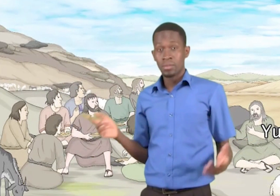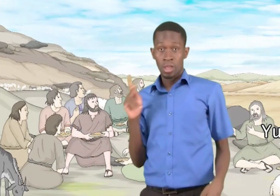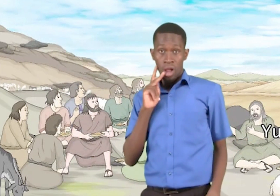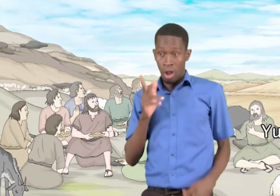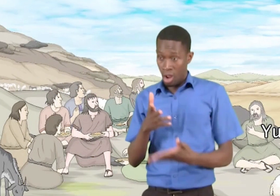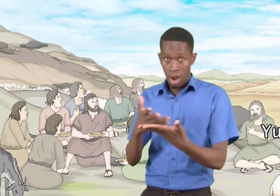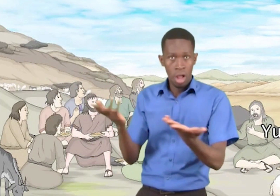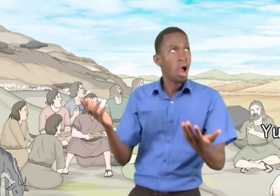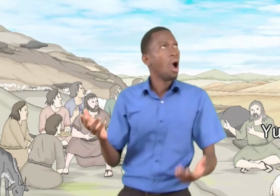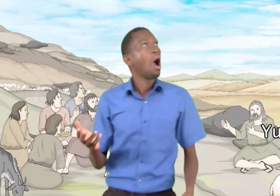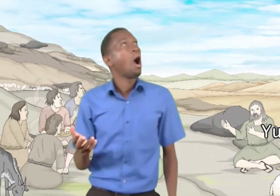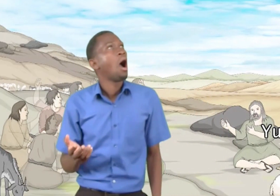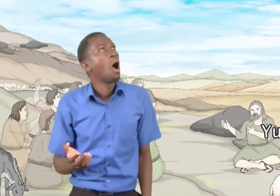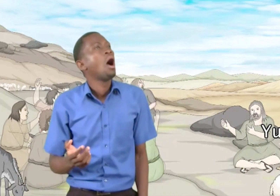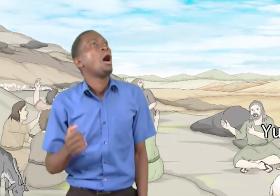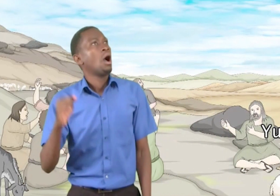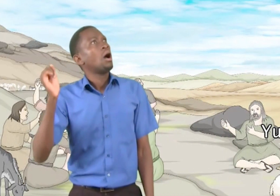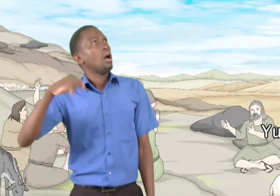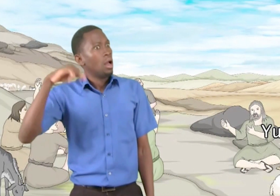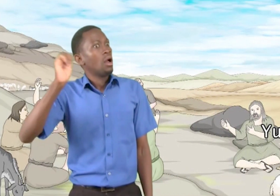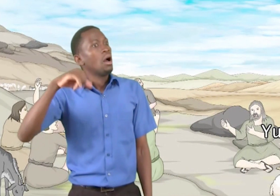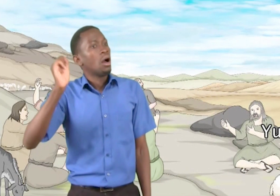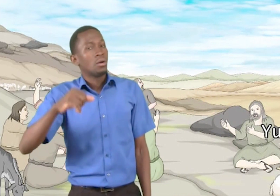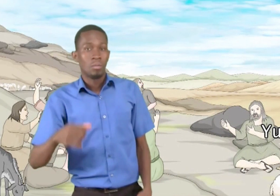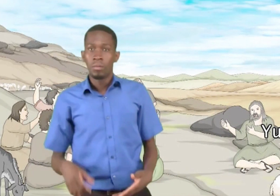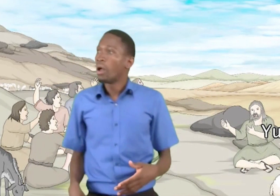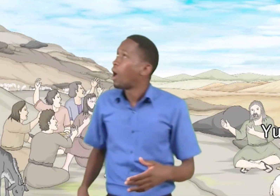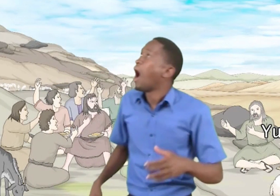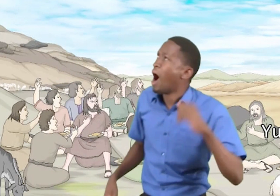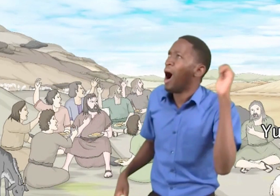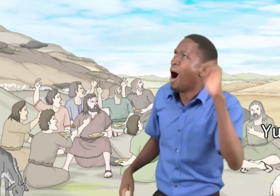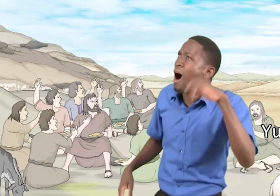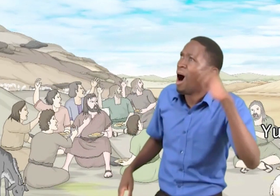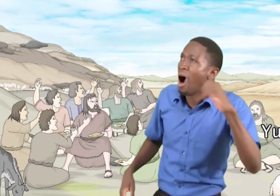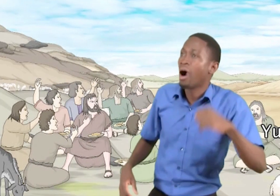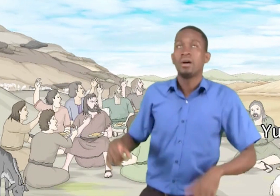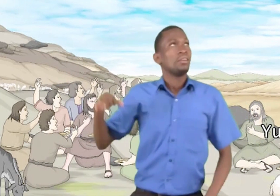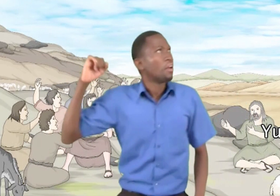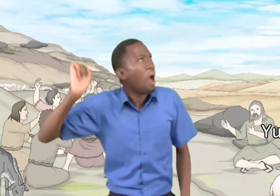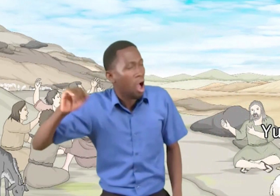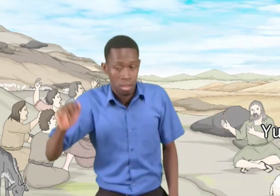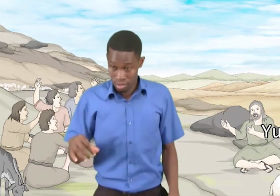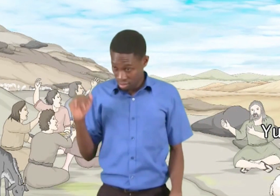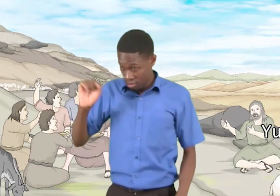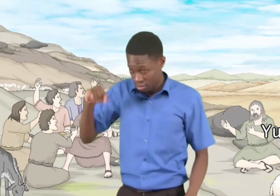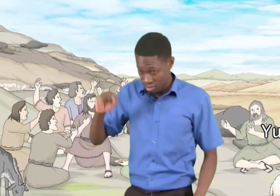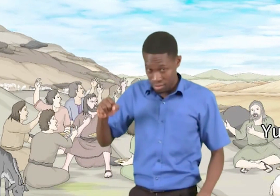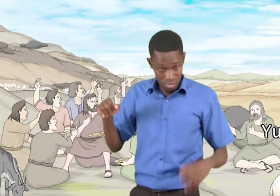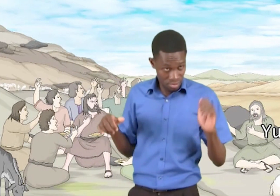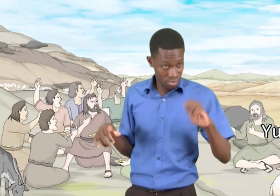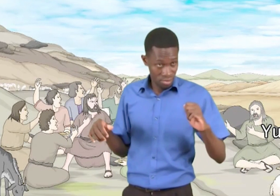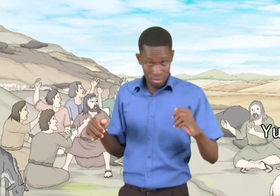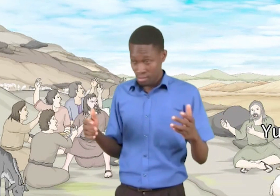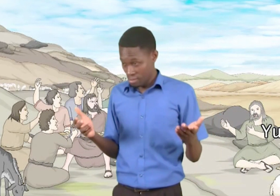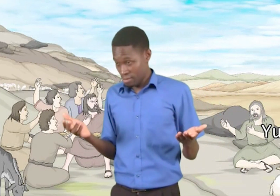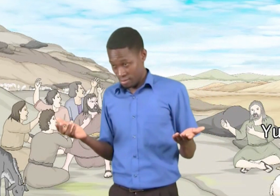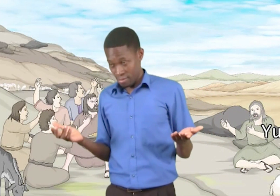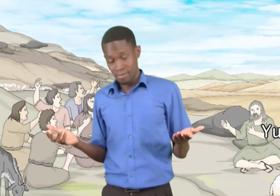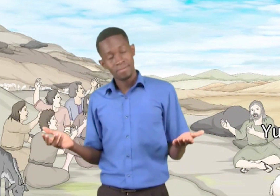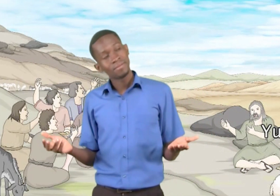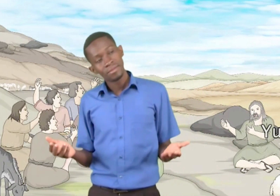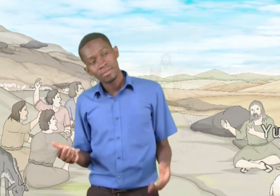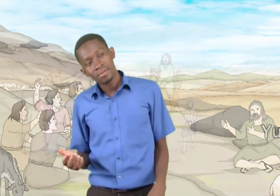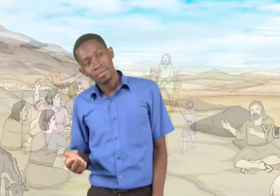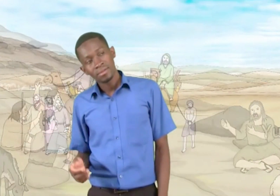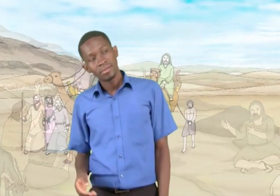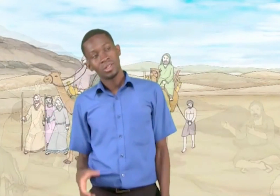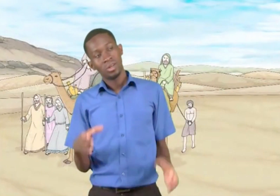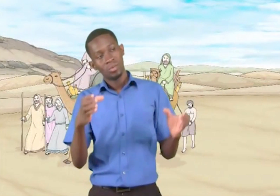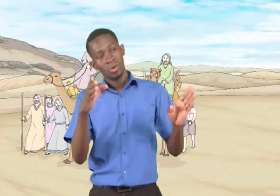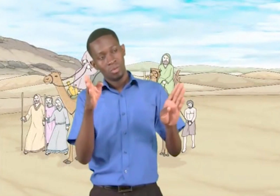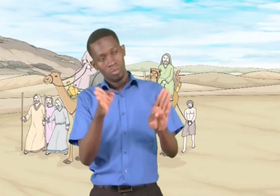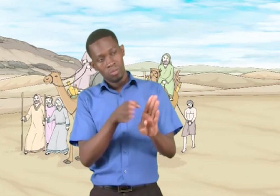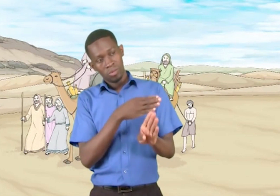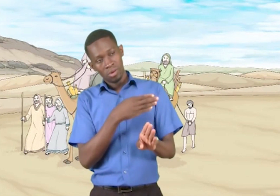And they agreed.